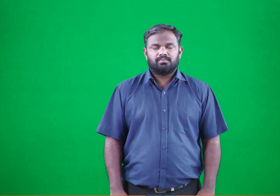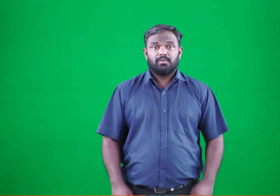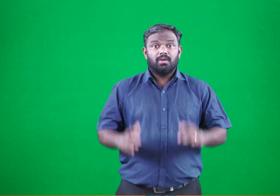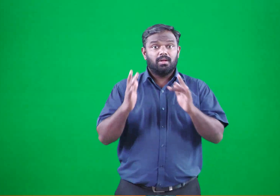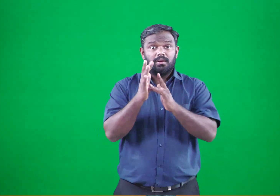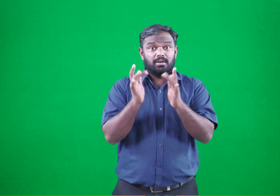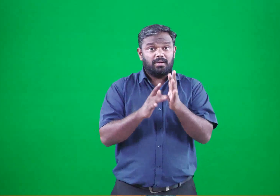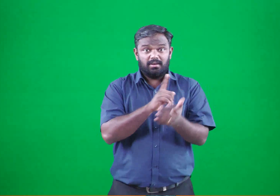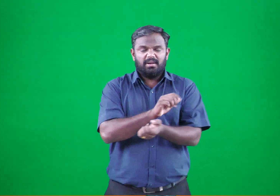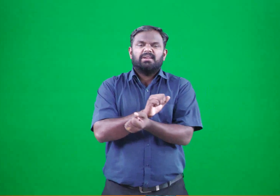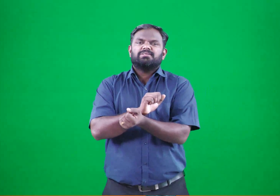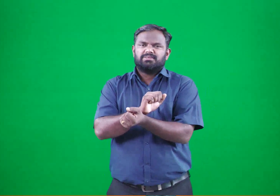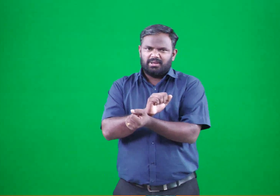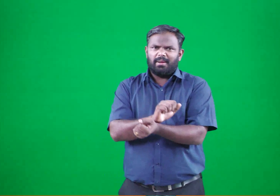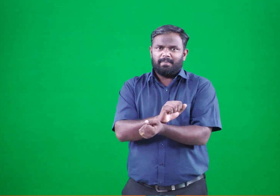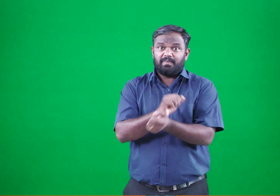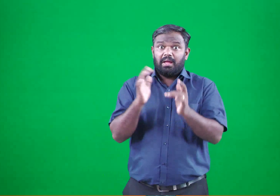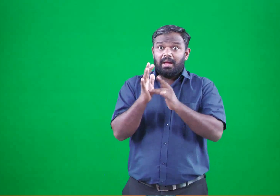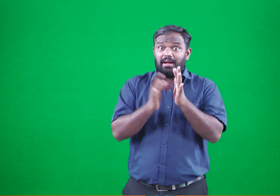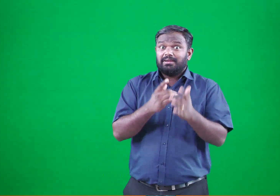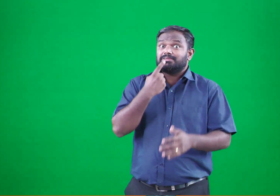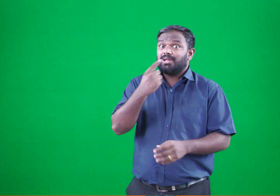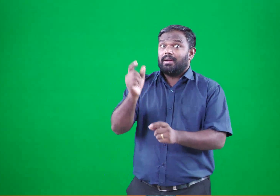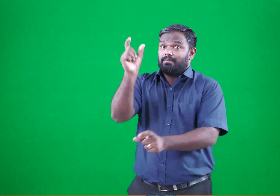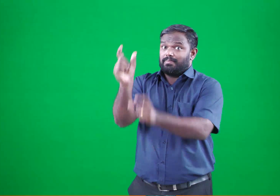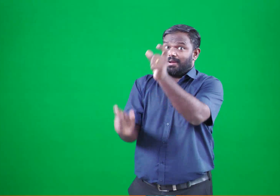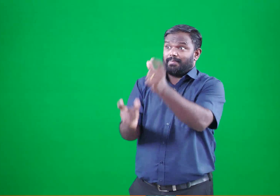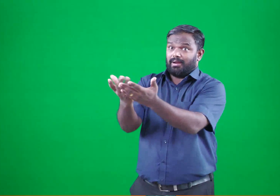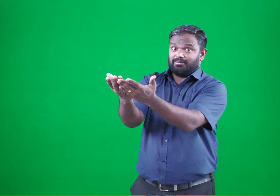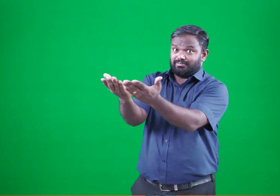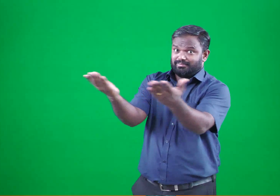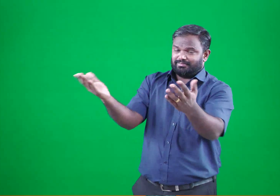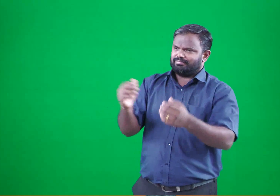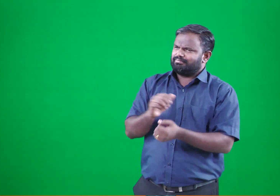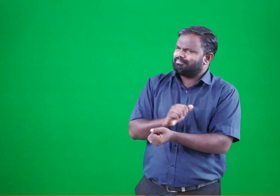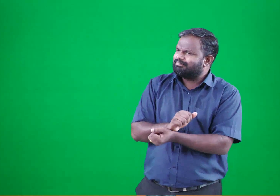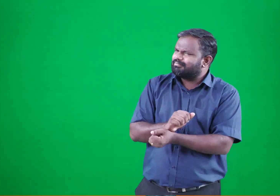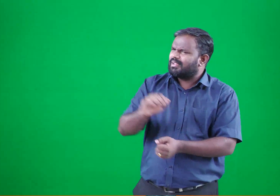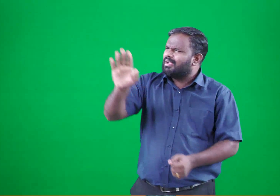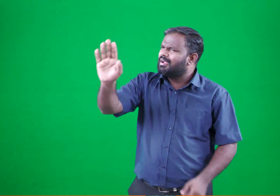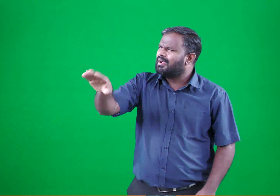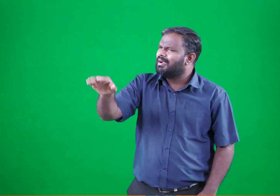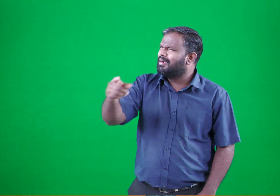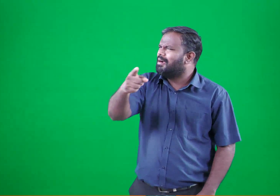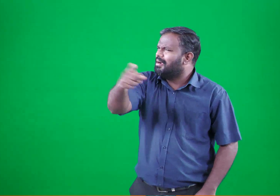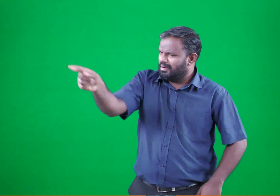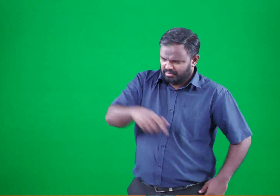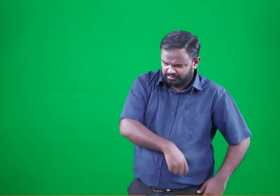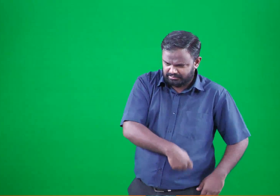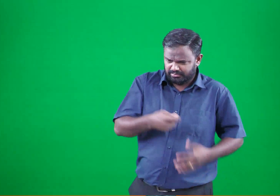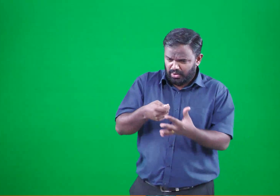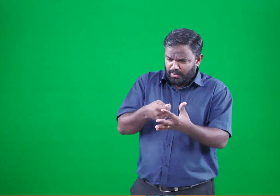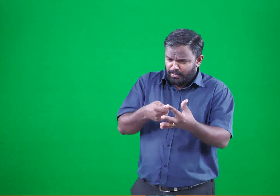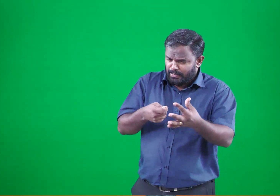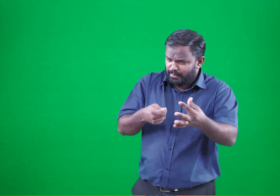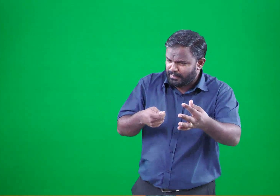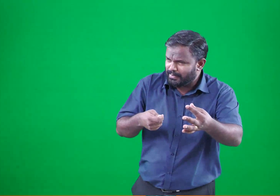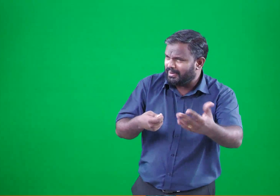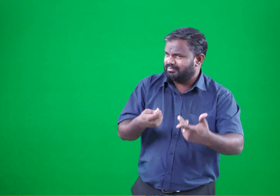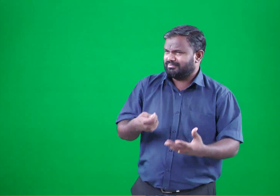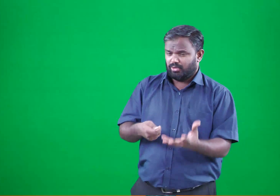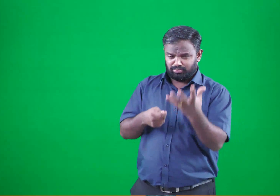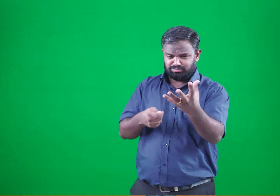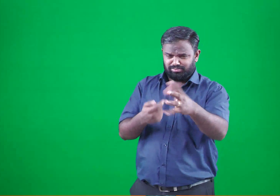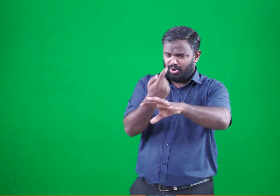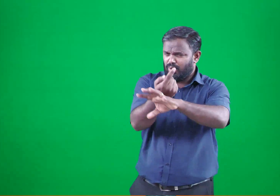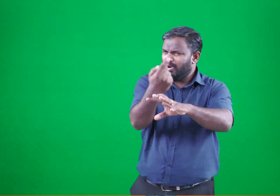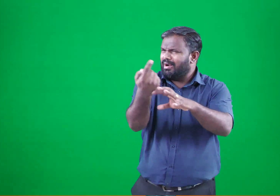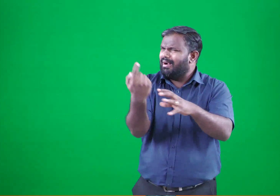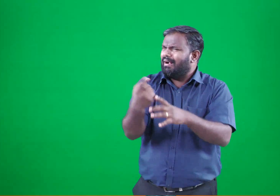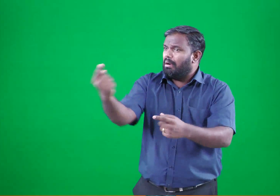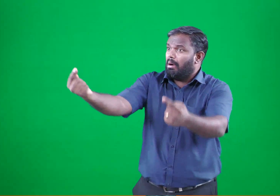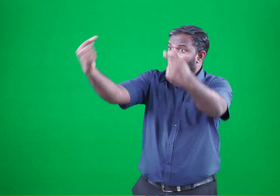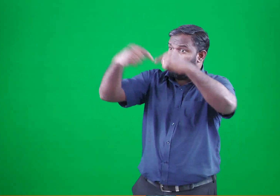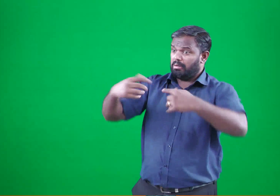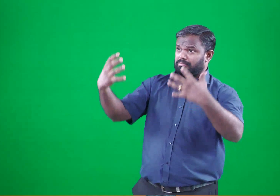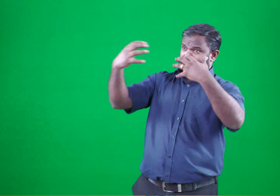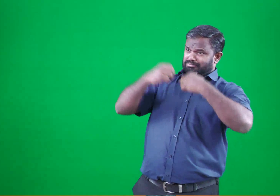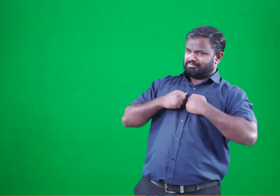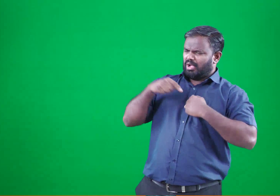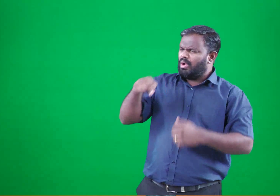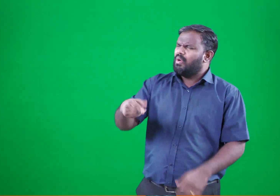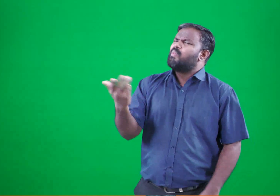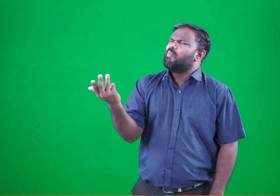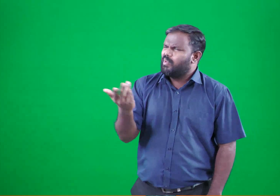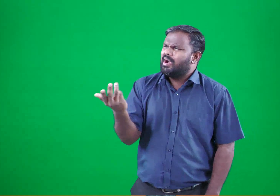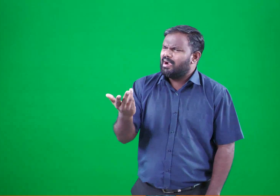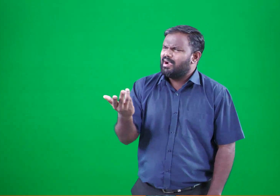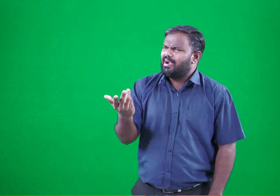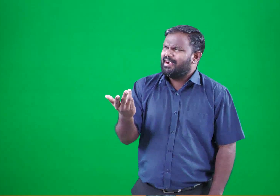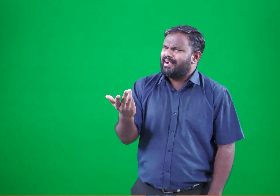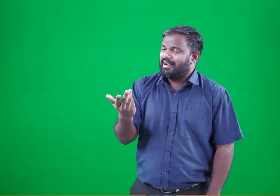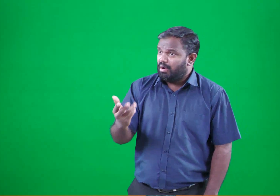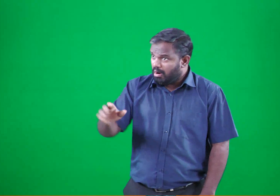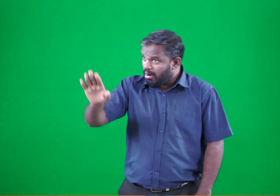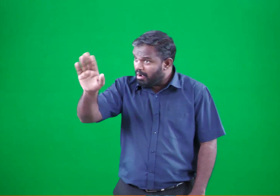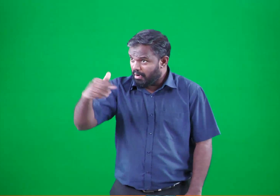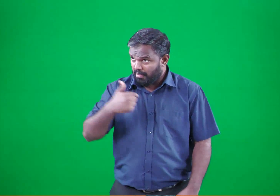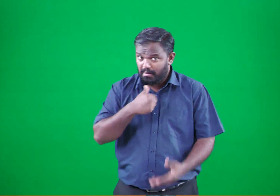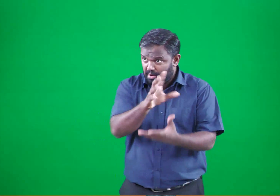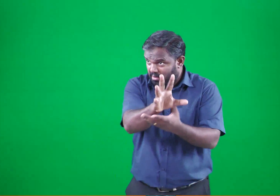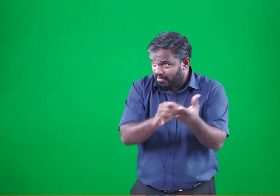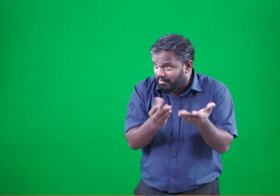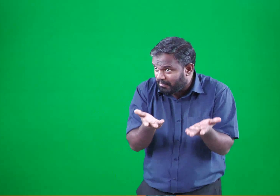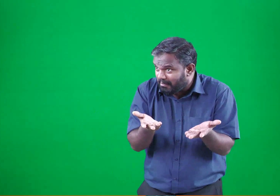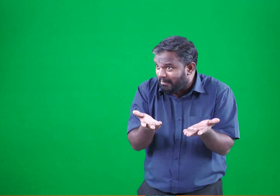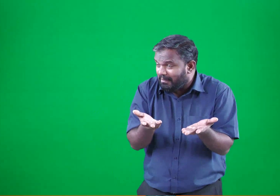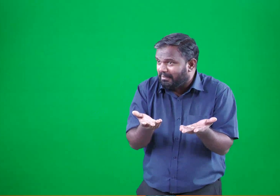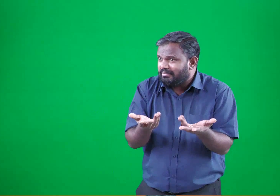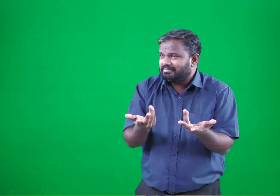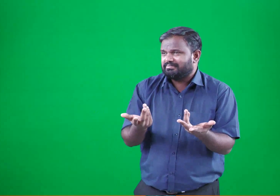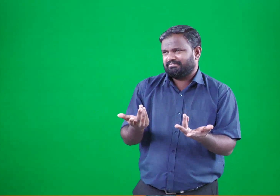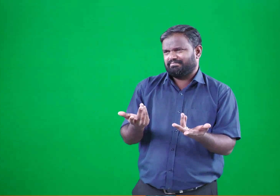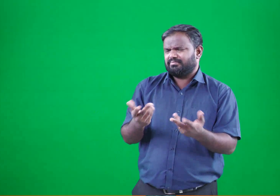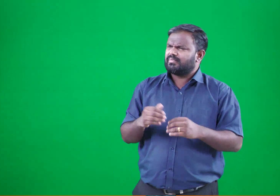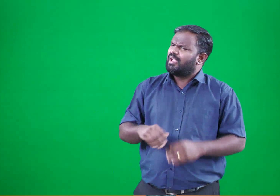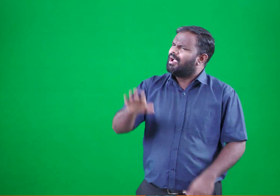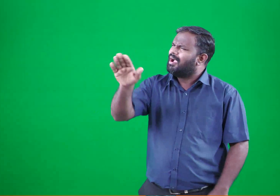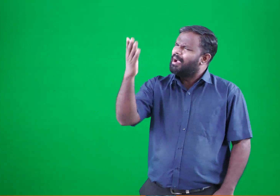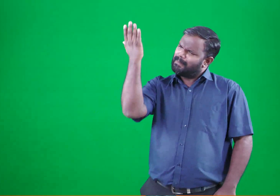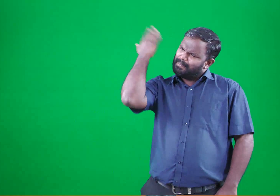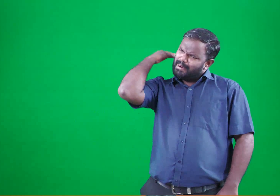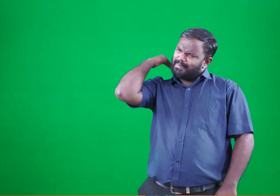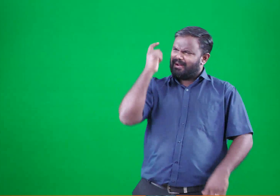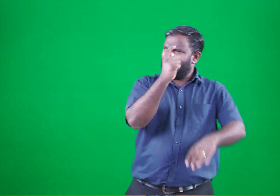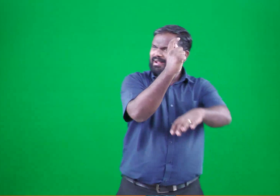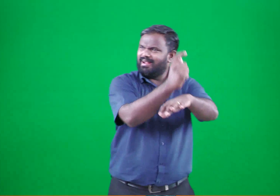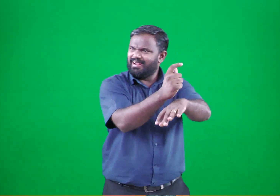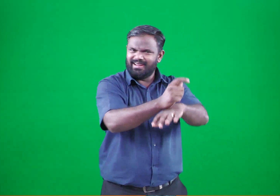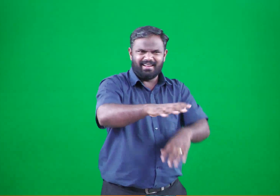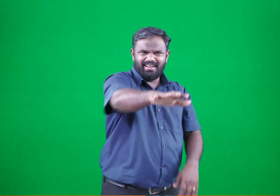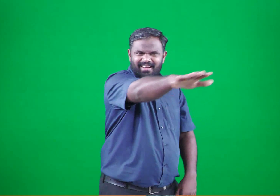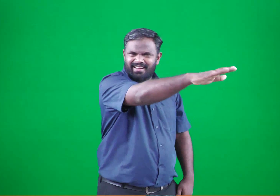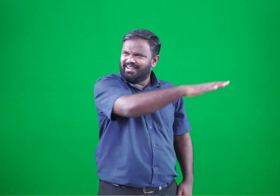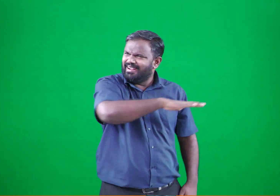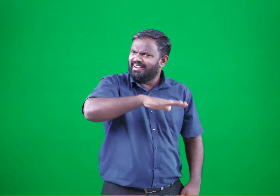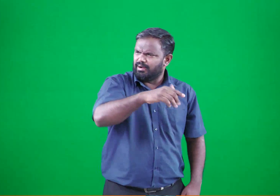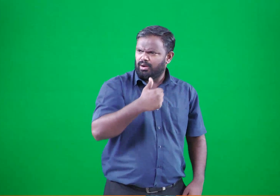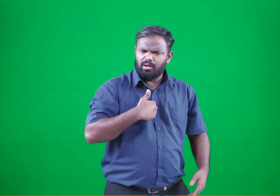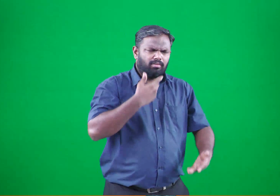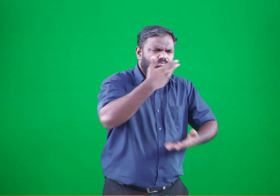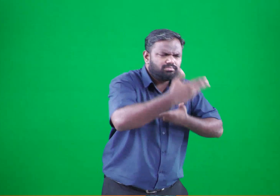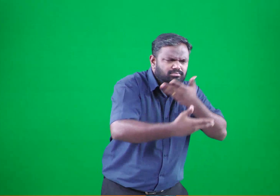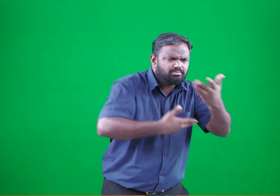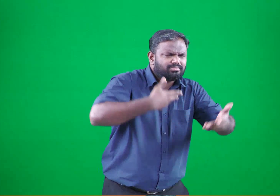Jesus asked the crowd, "Have you come out with swords and clubs to arrest Me as you would an outlaw?